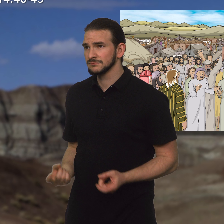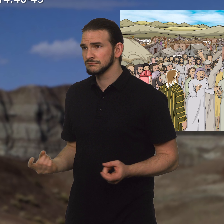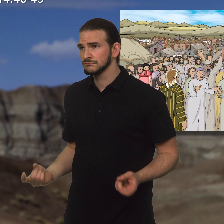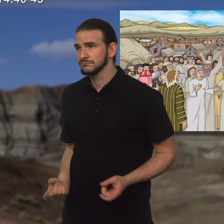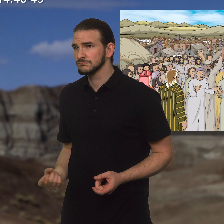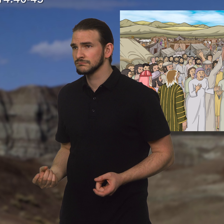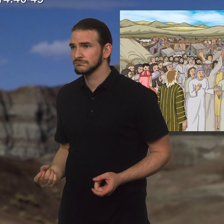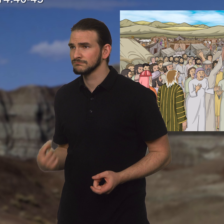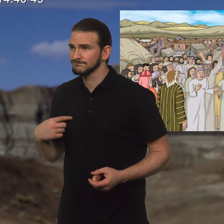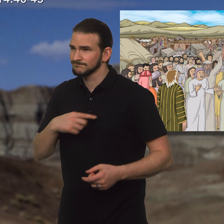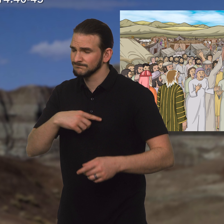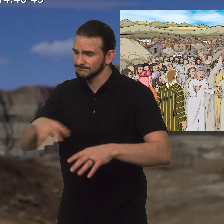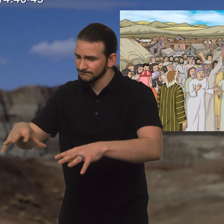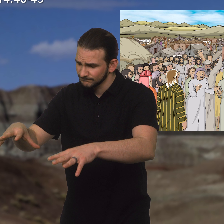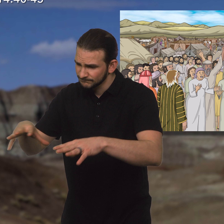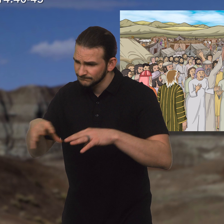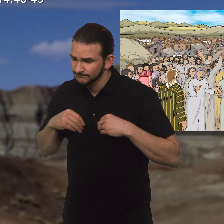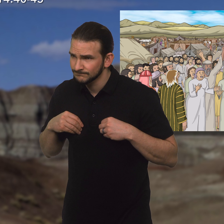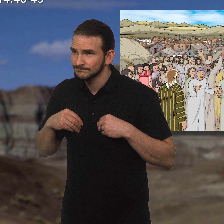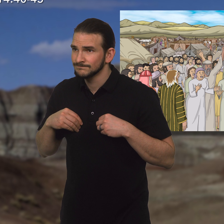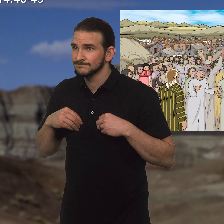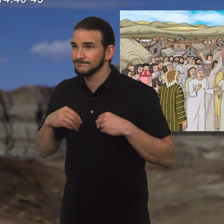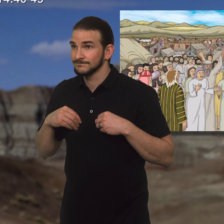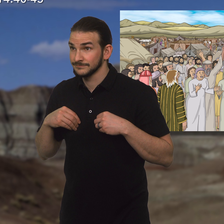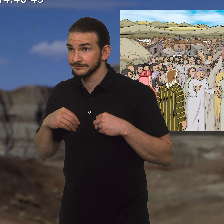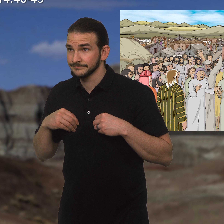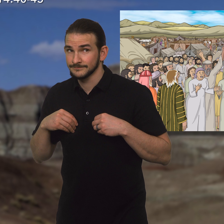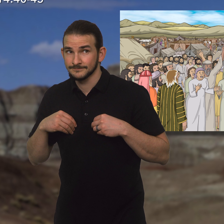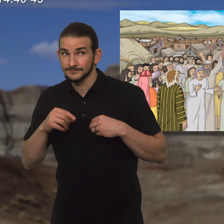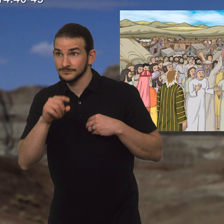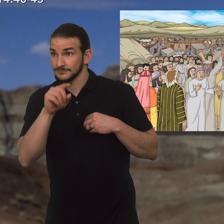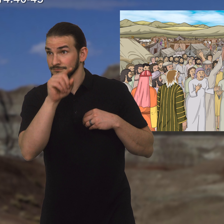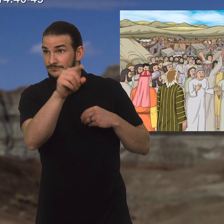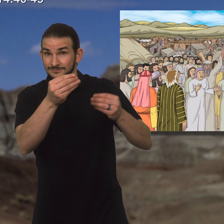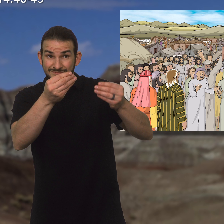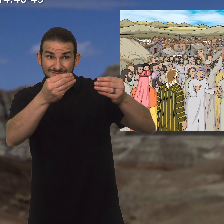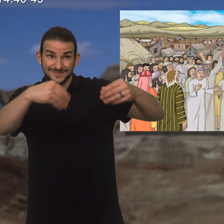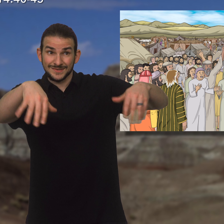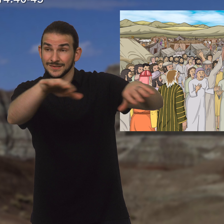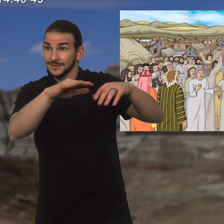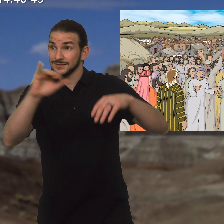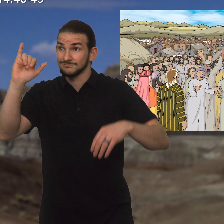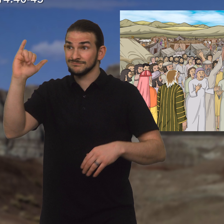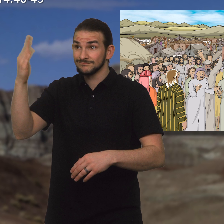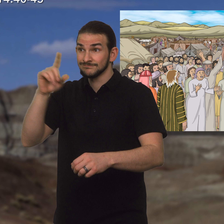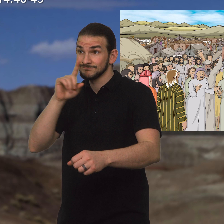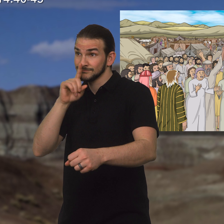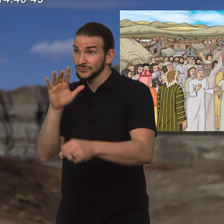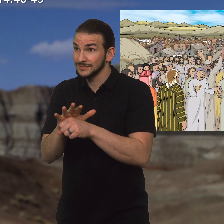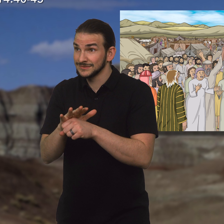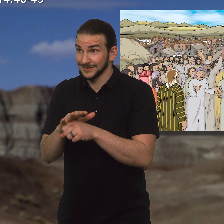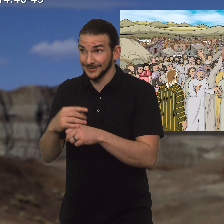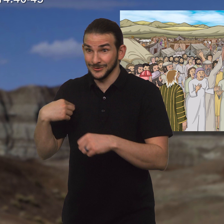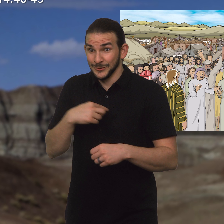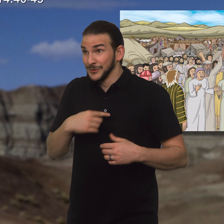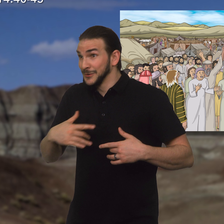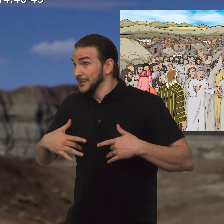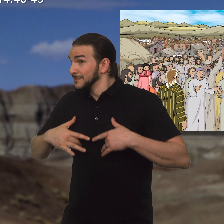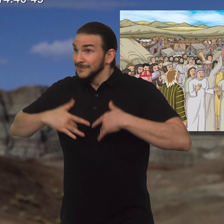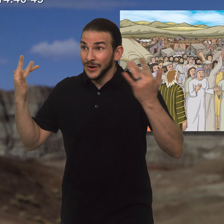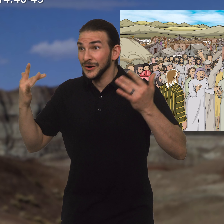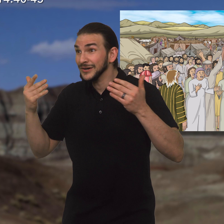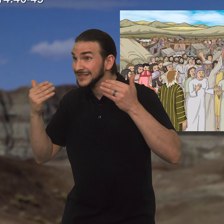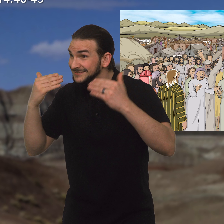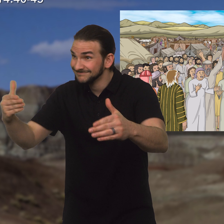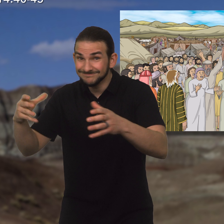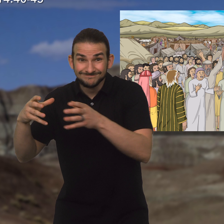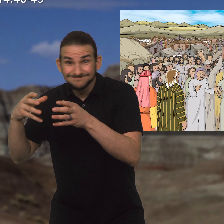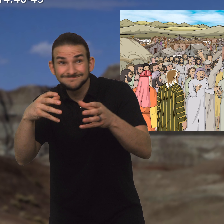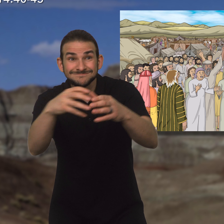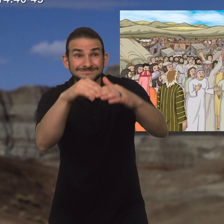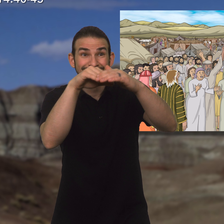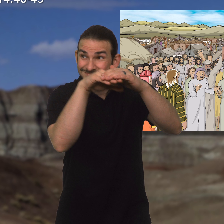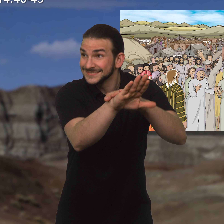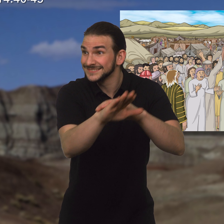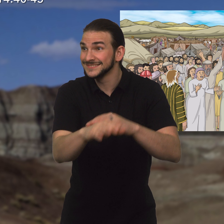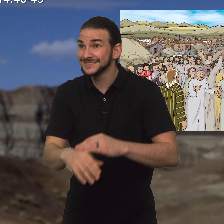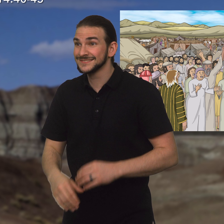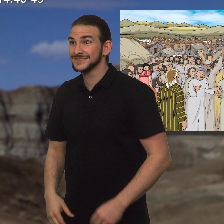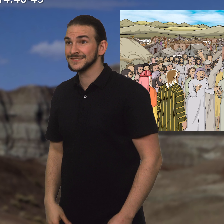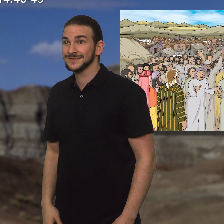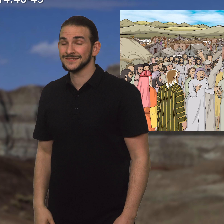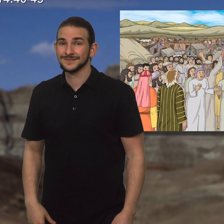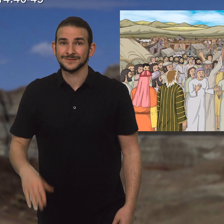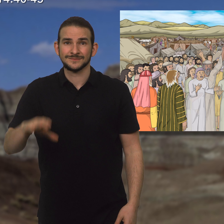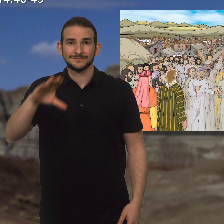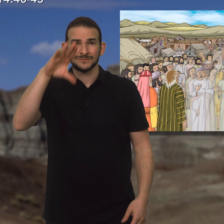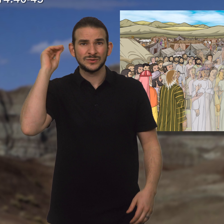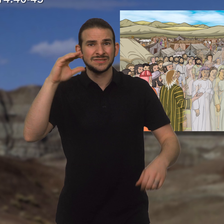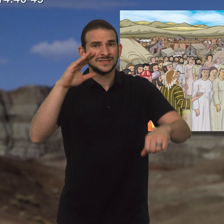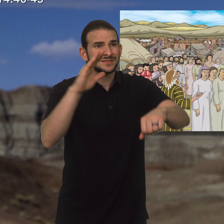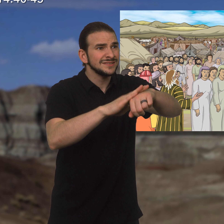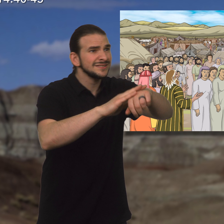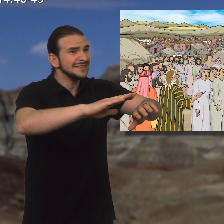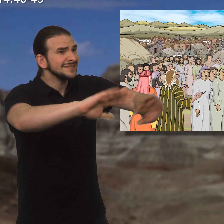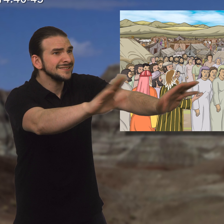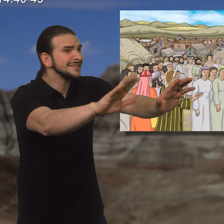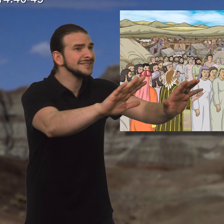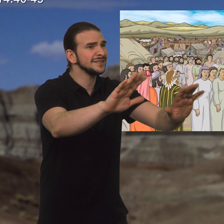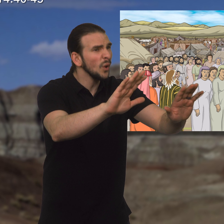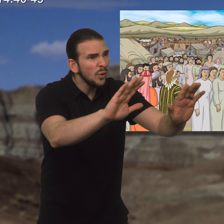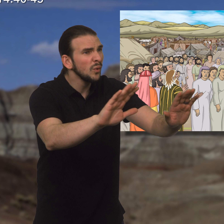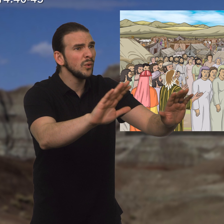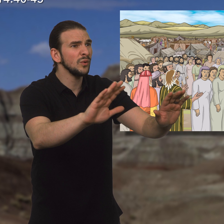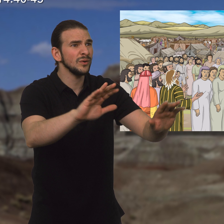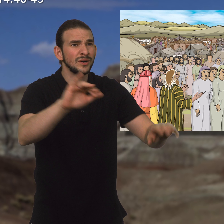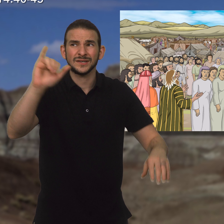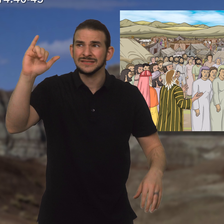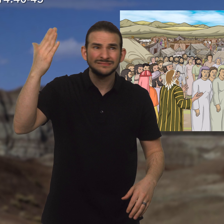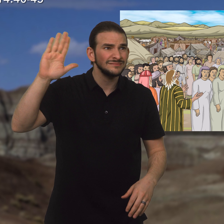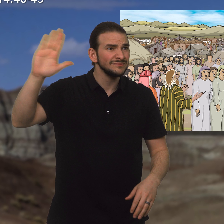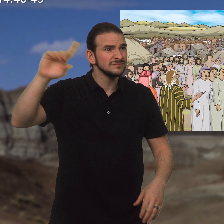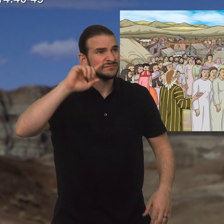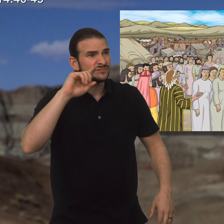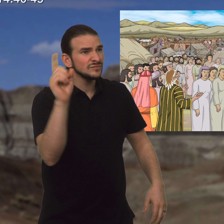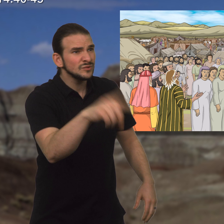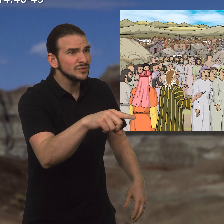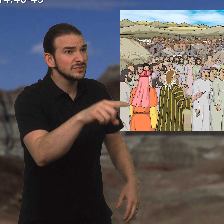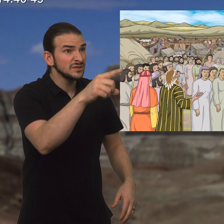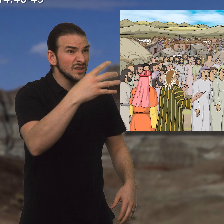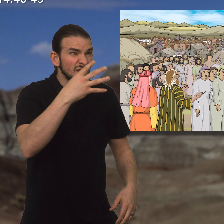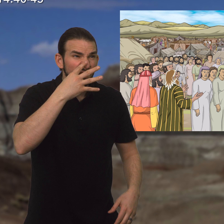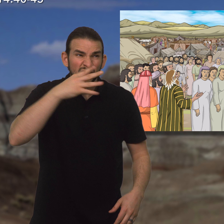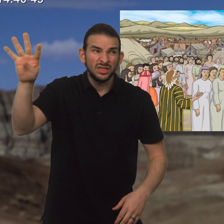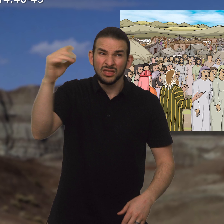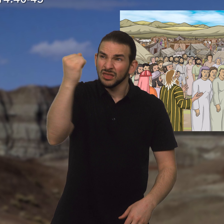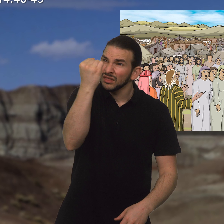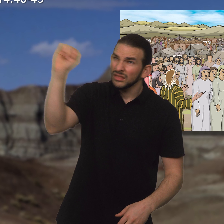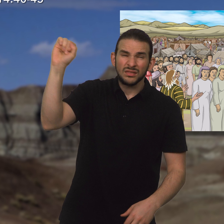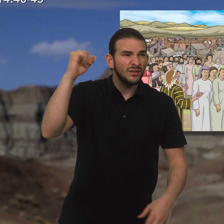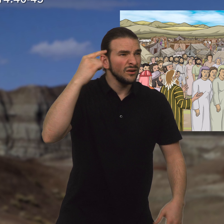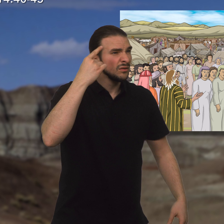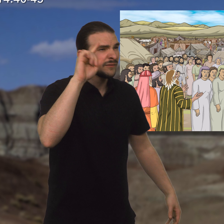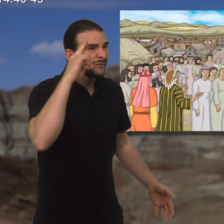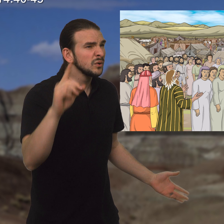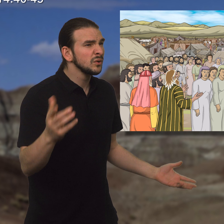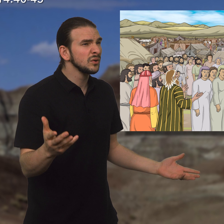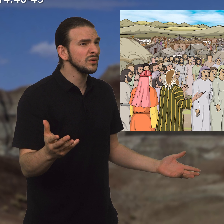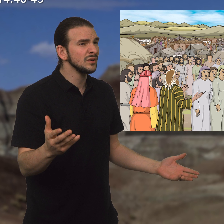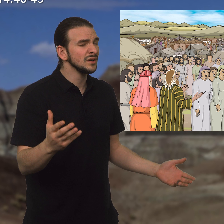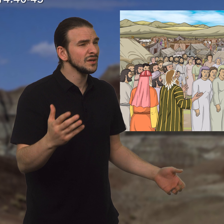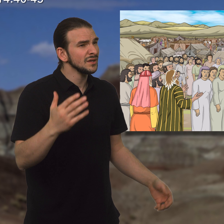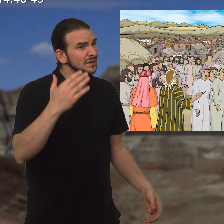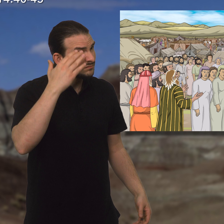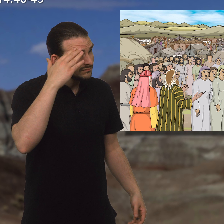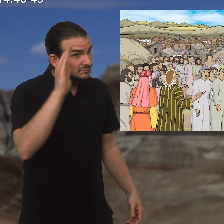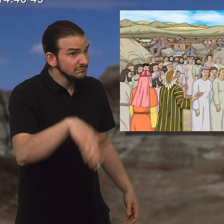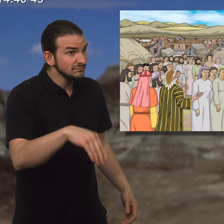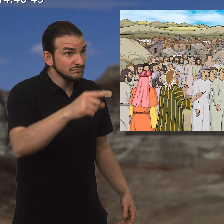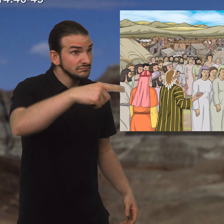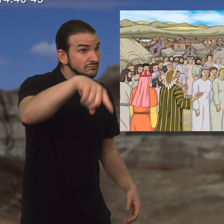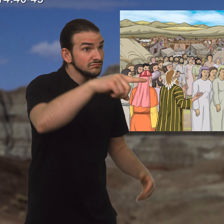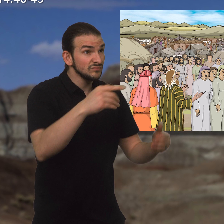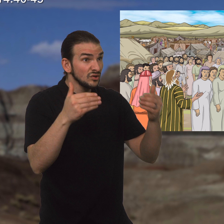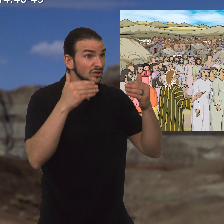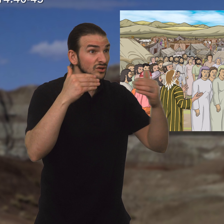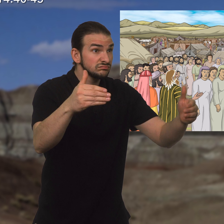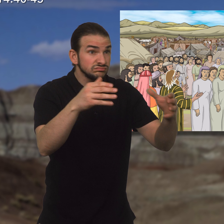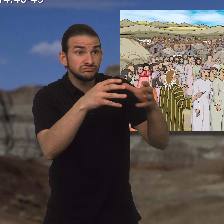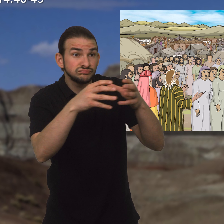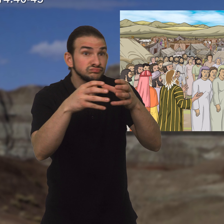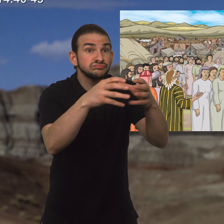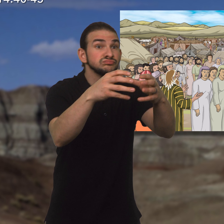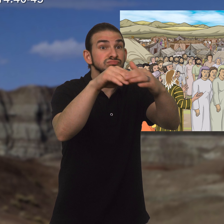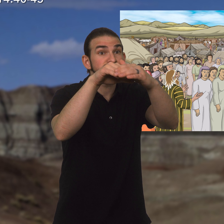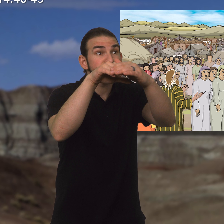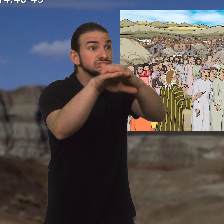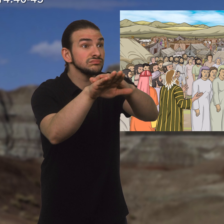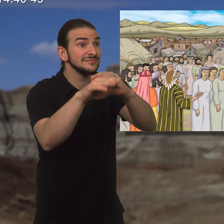But Moses said, “Why are you transgressing the commandment of the LORD? This will not succeed!